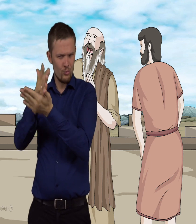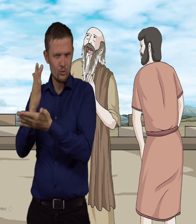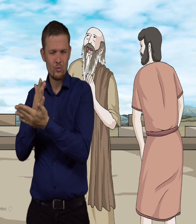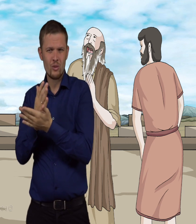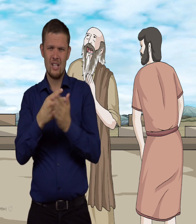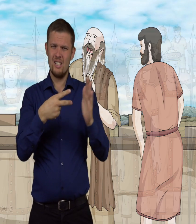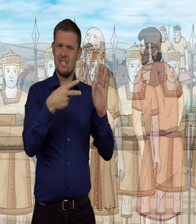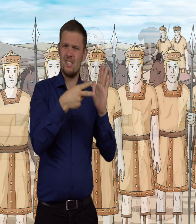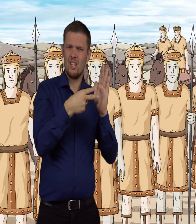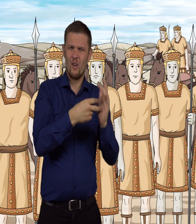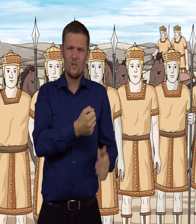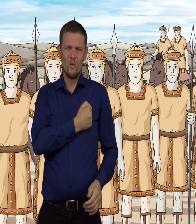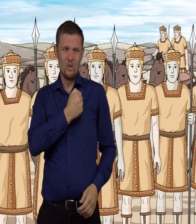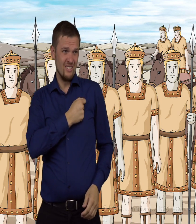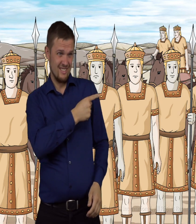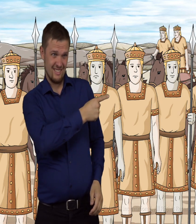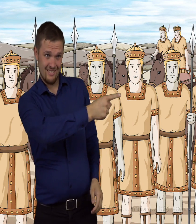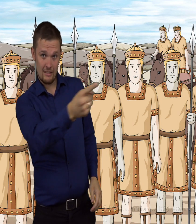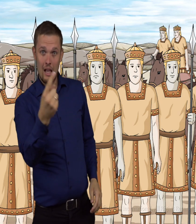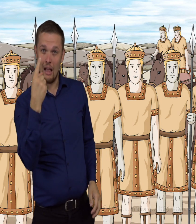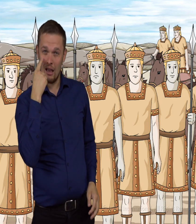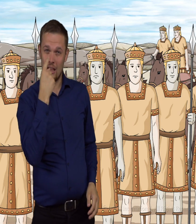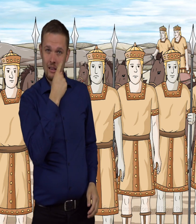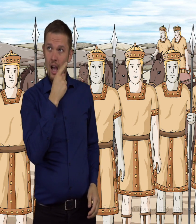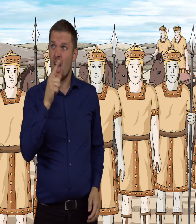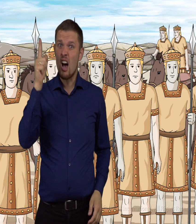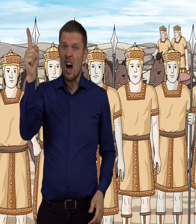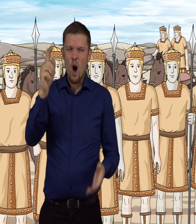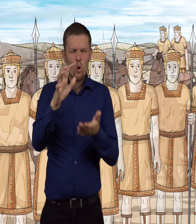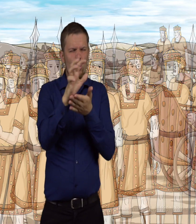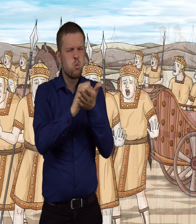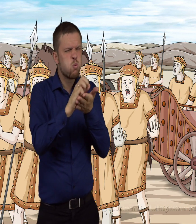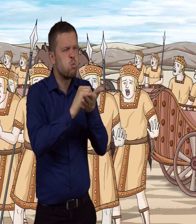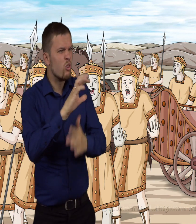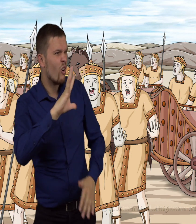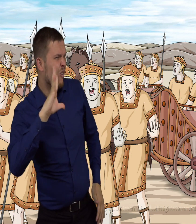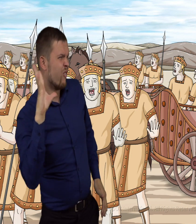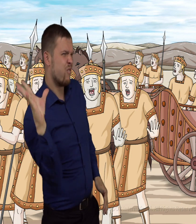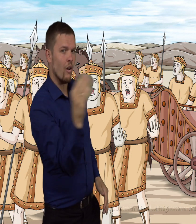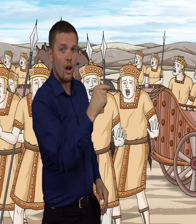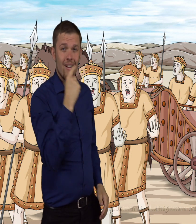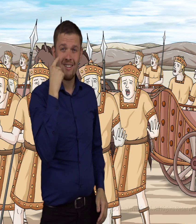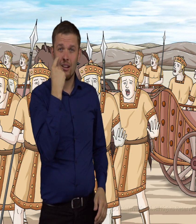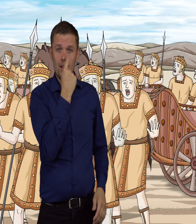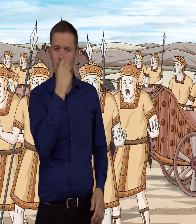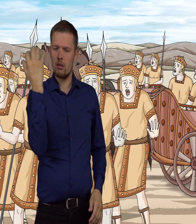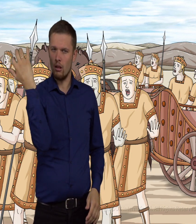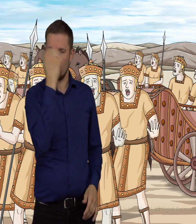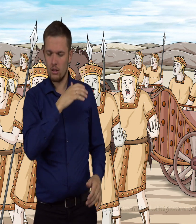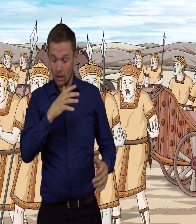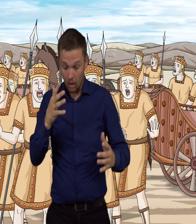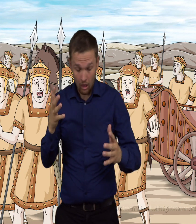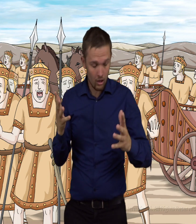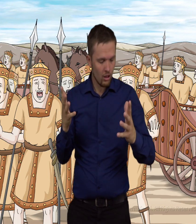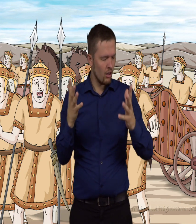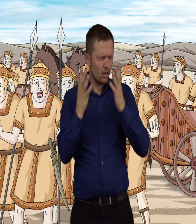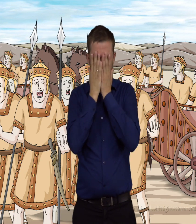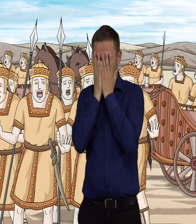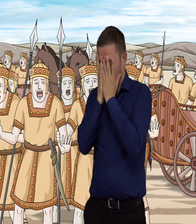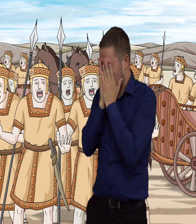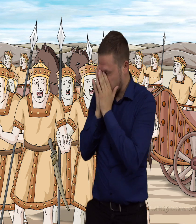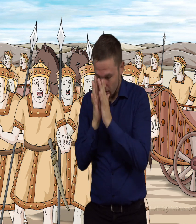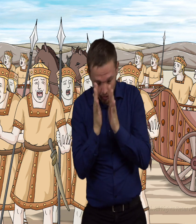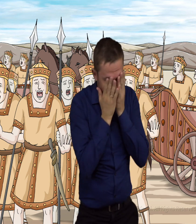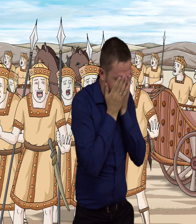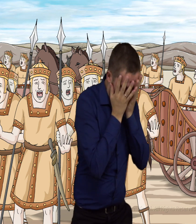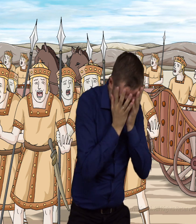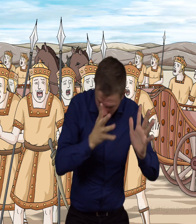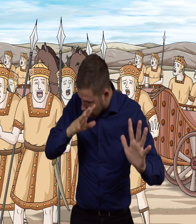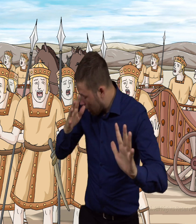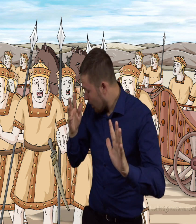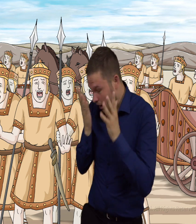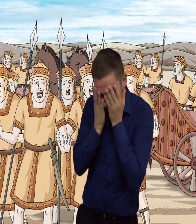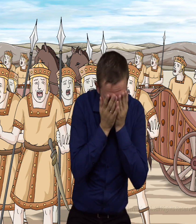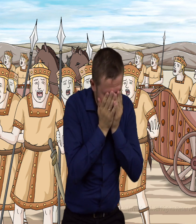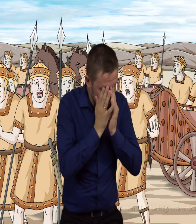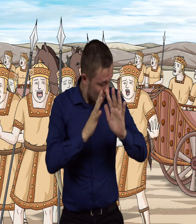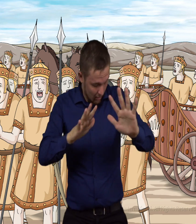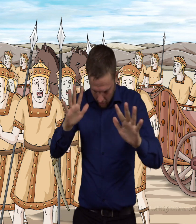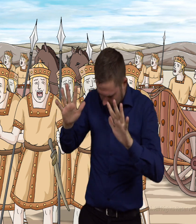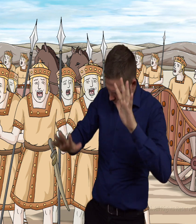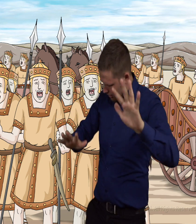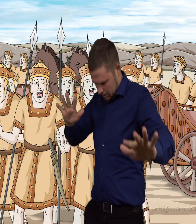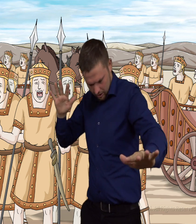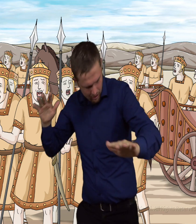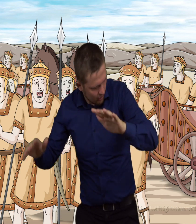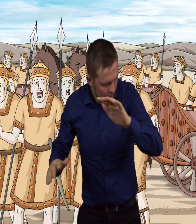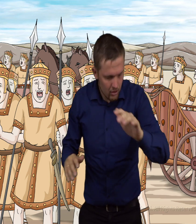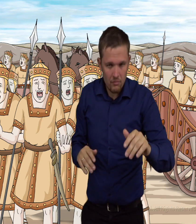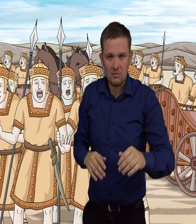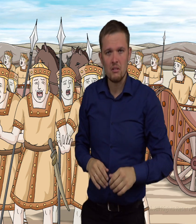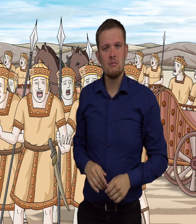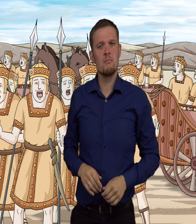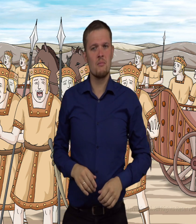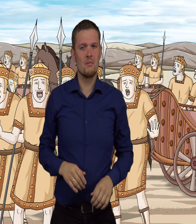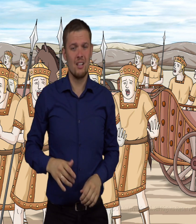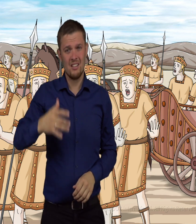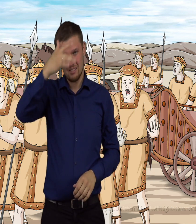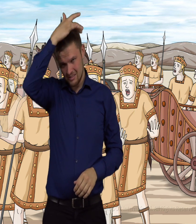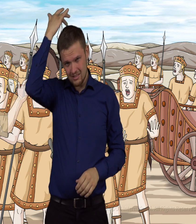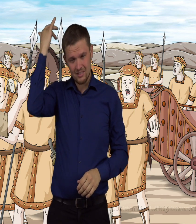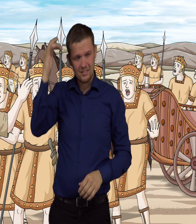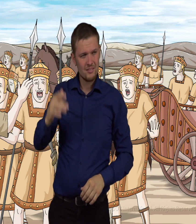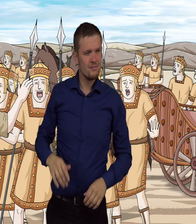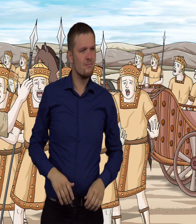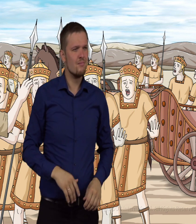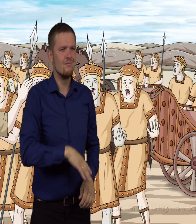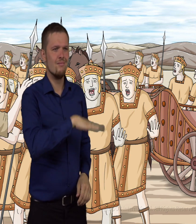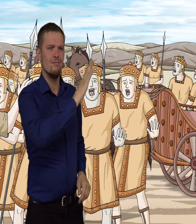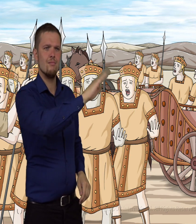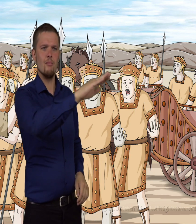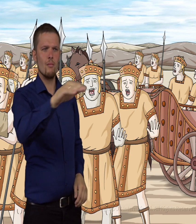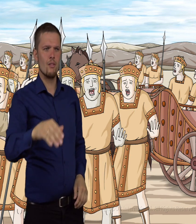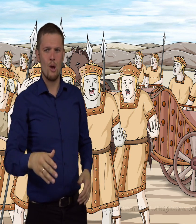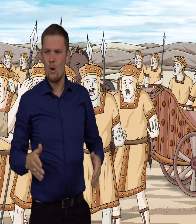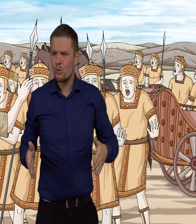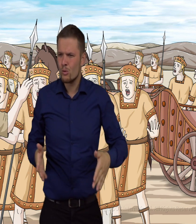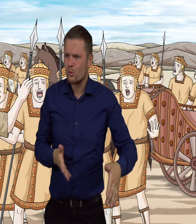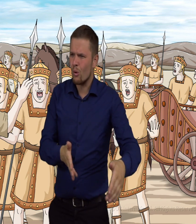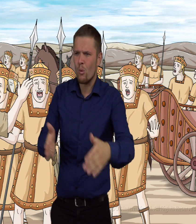So He struck them with blindness, according to the word of Elisha.